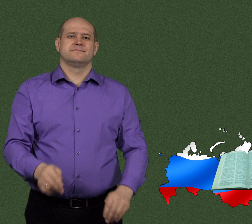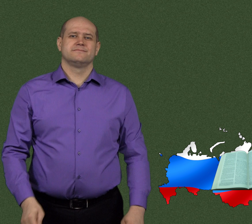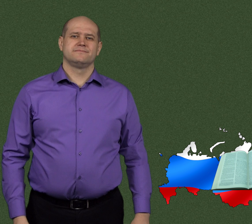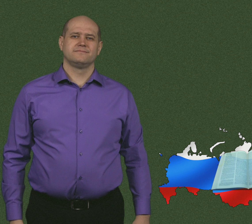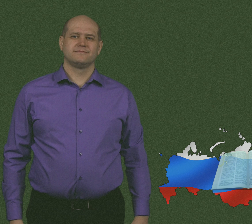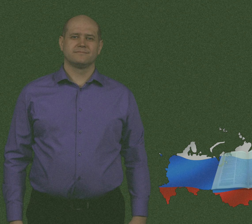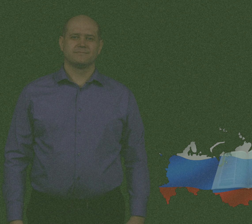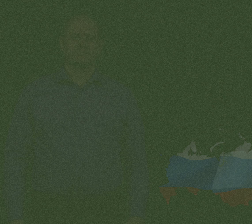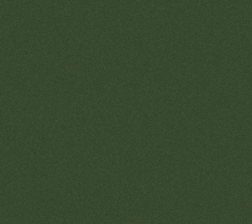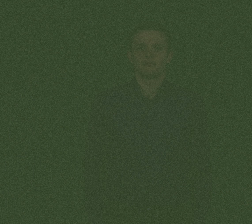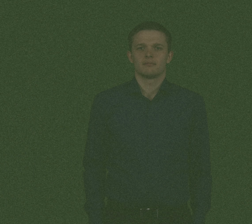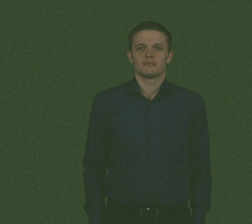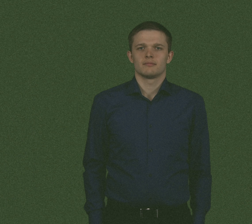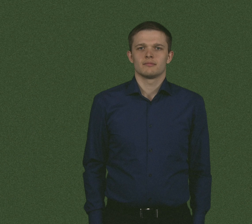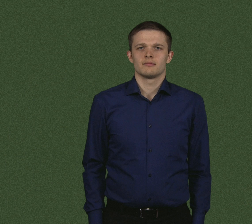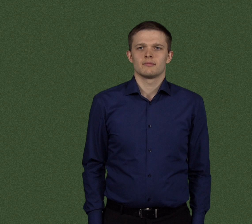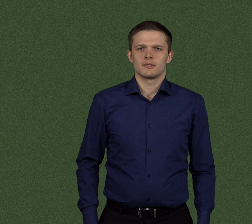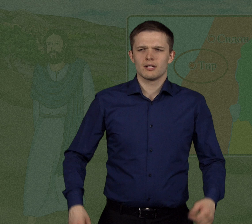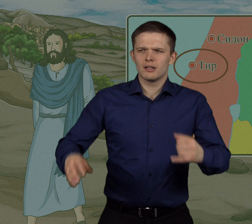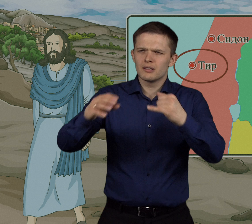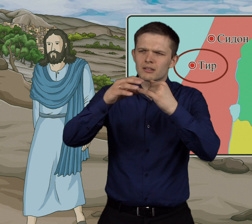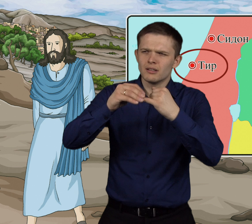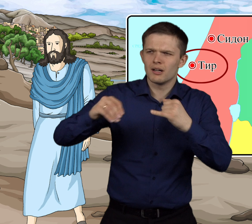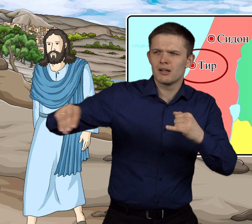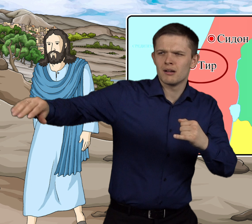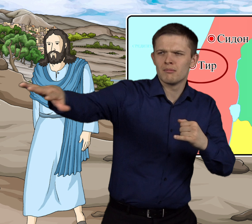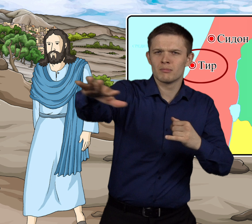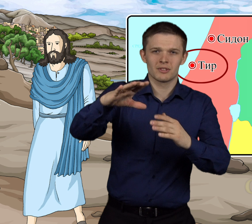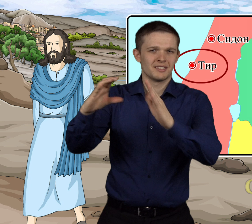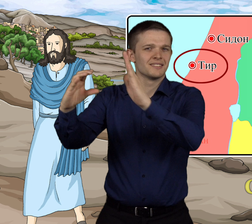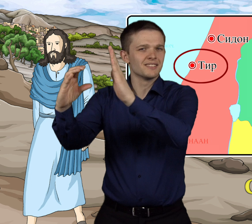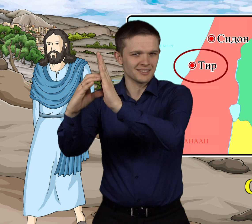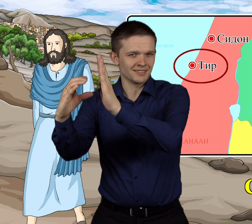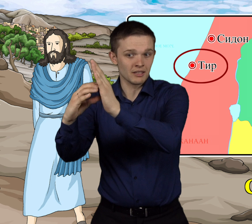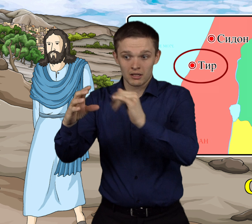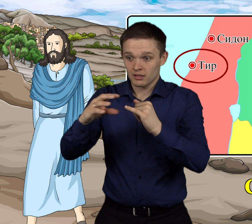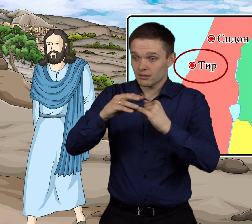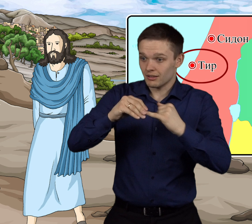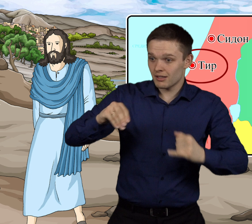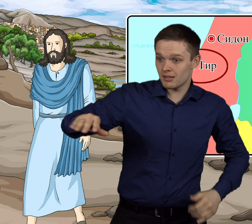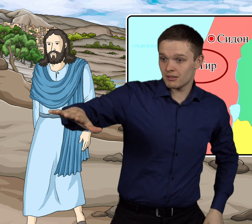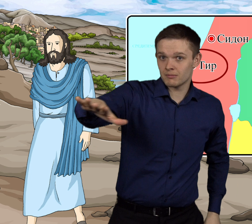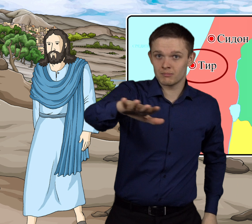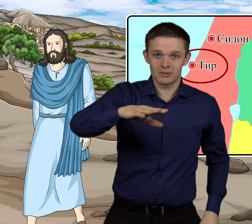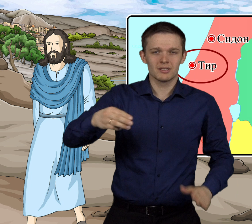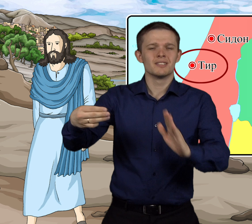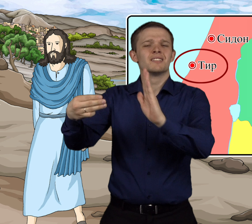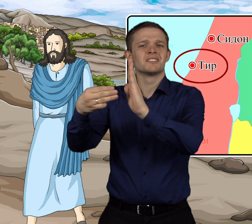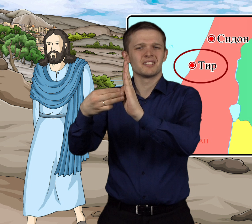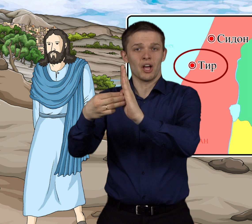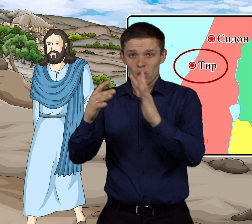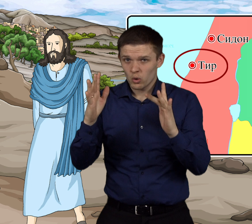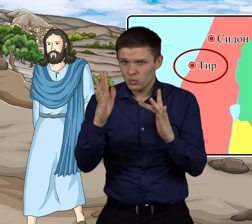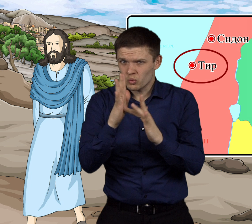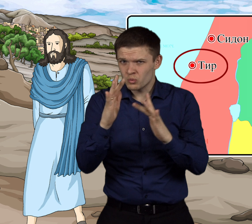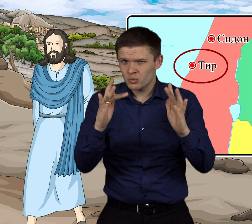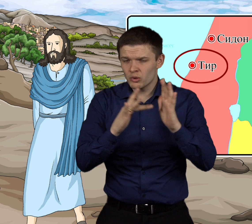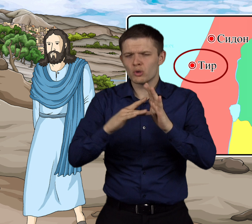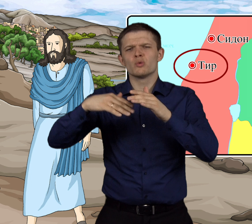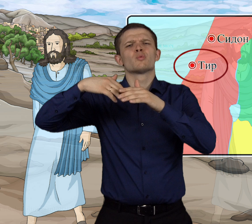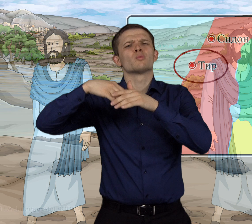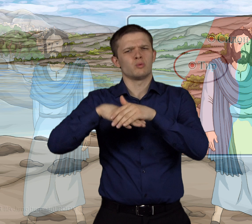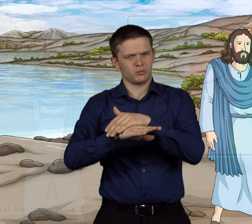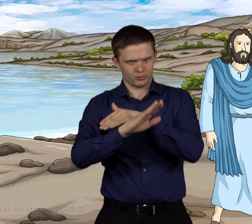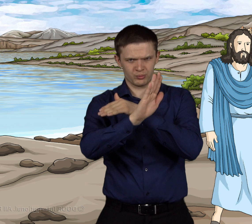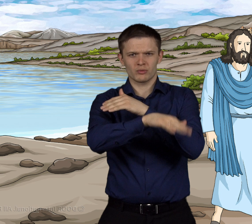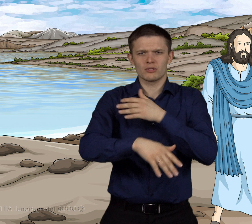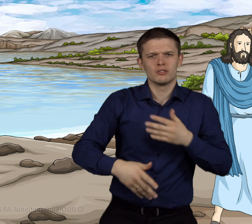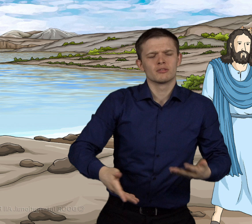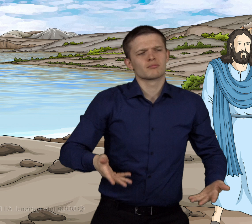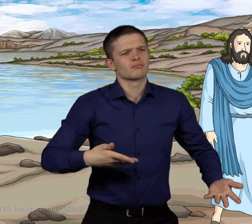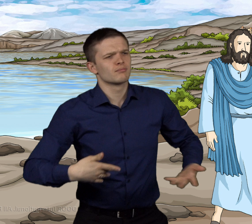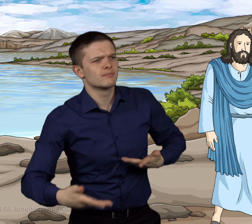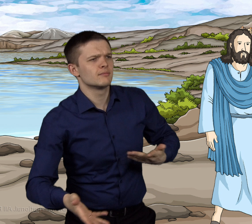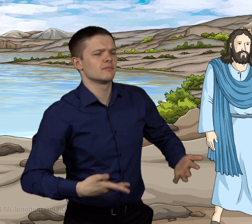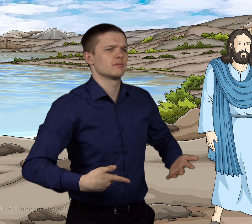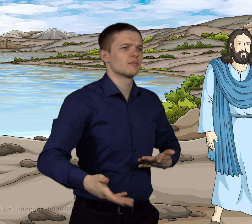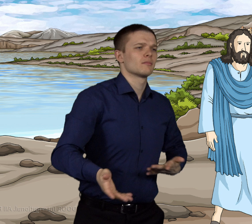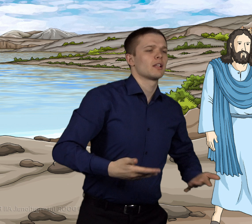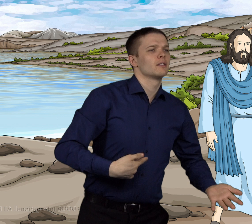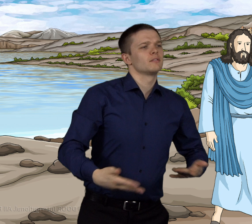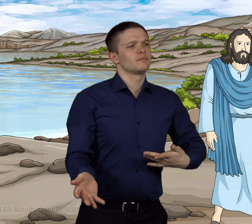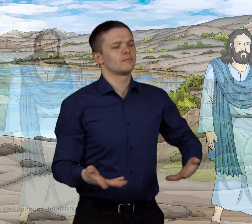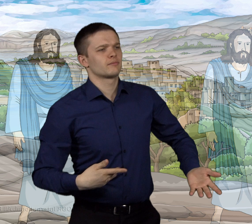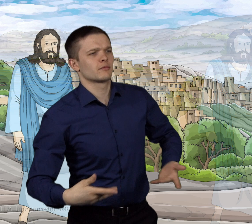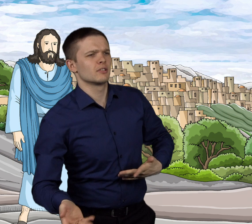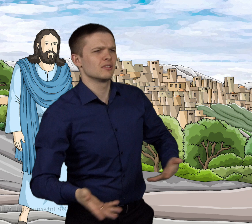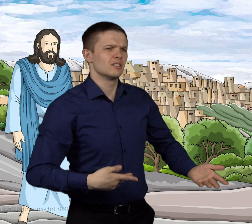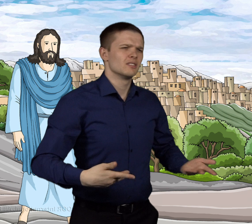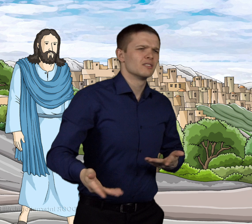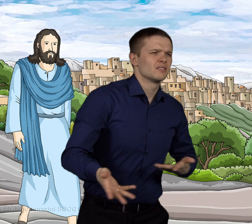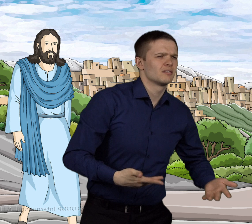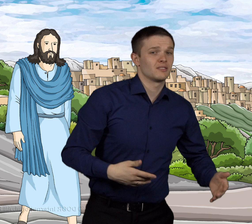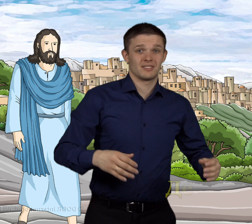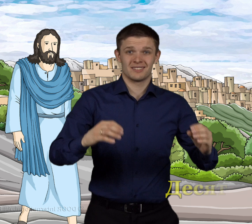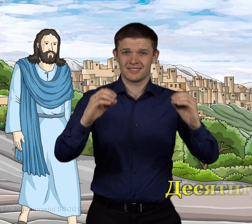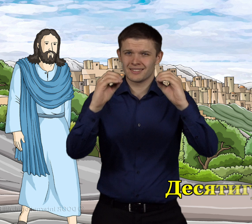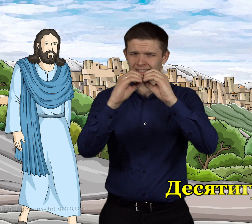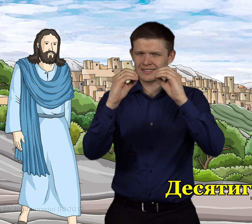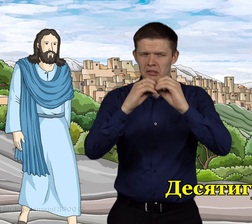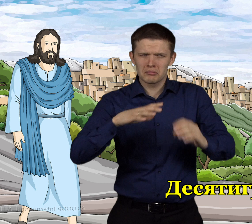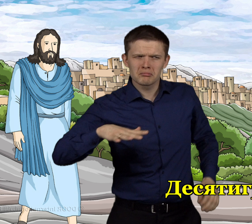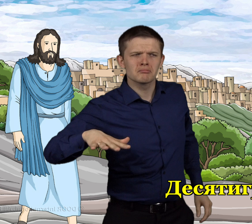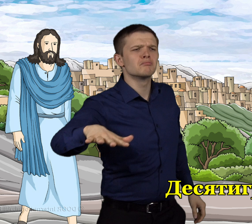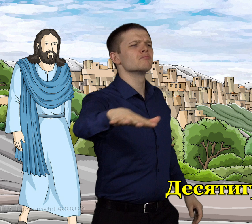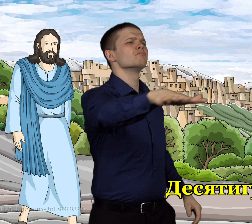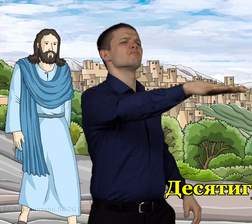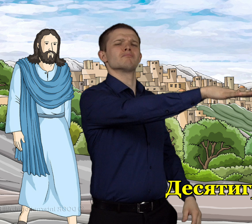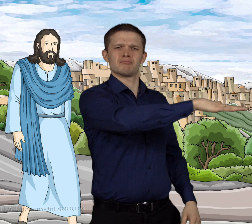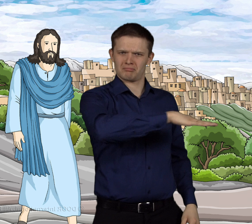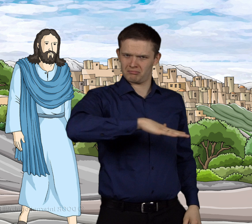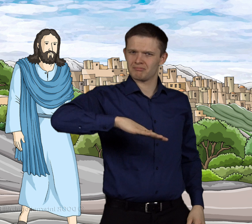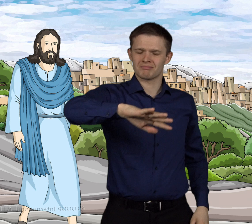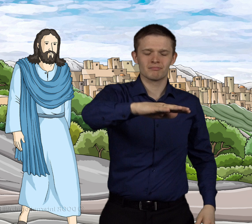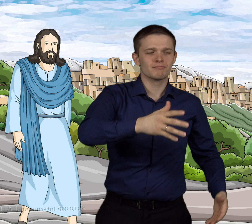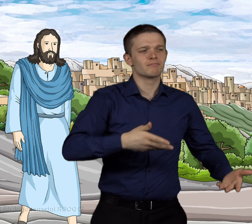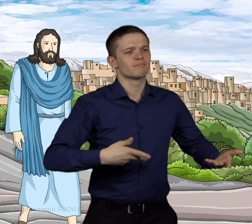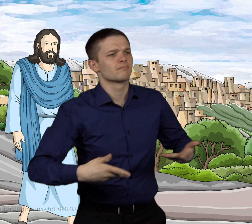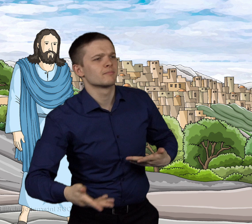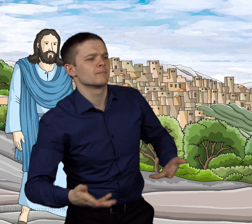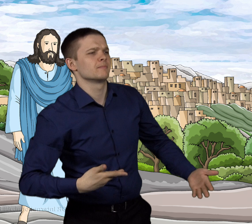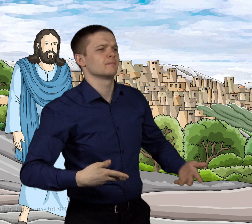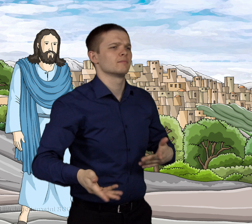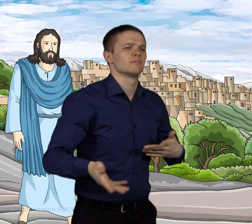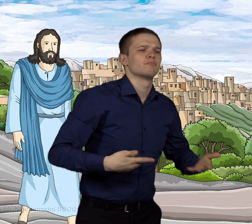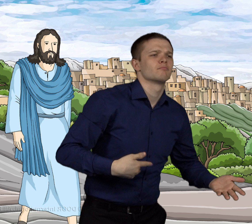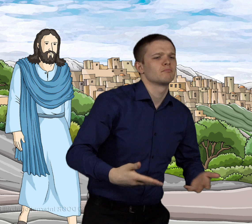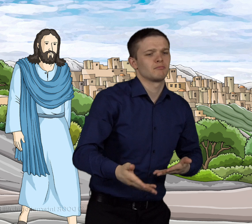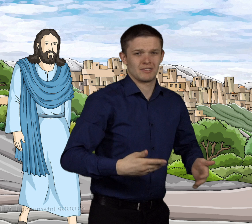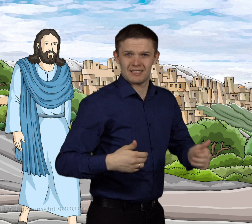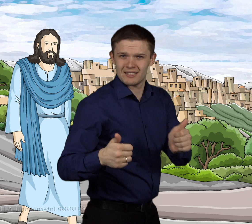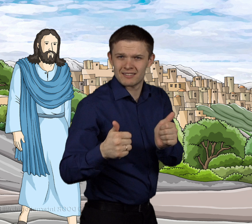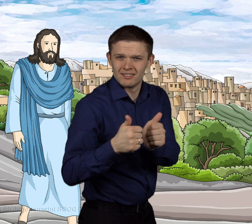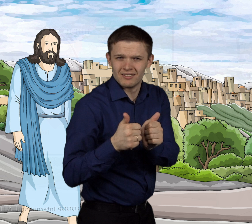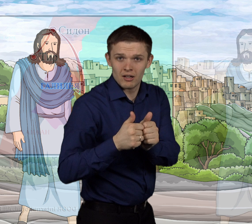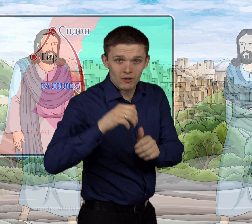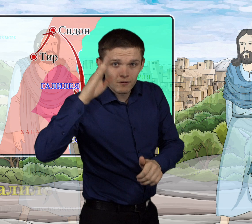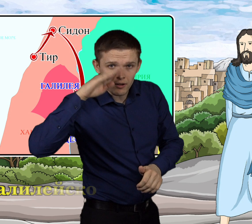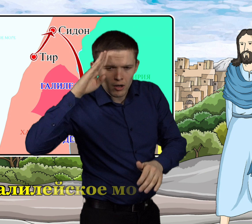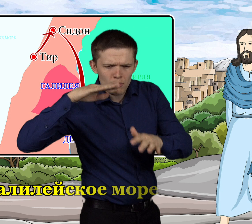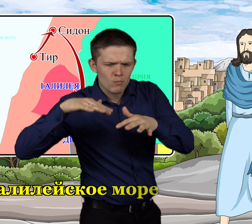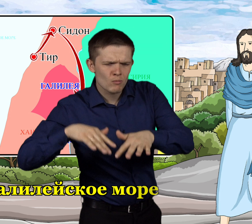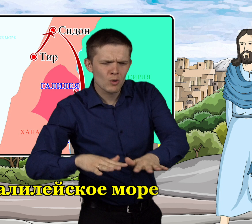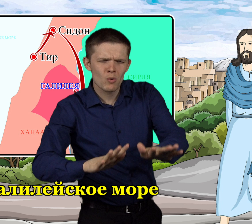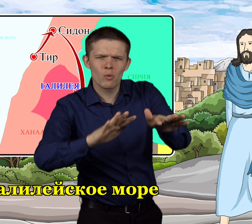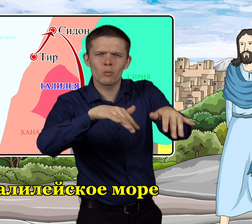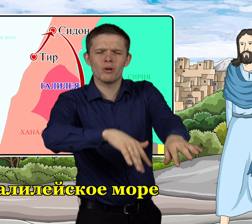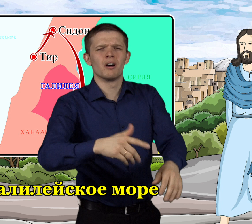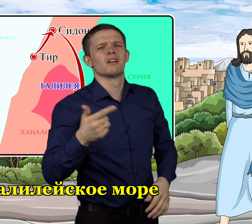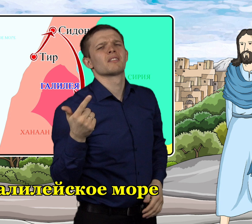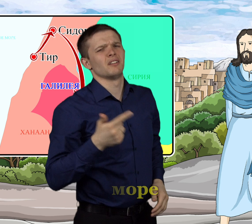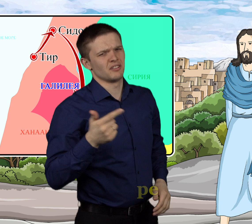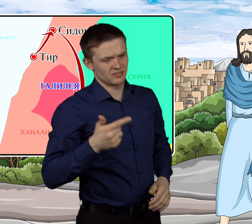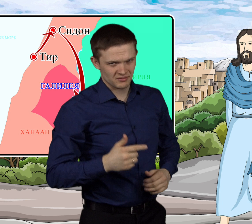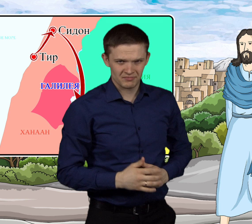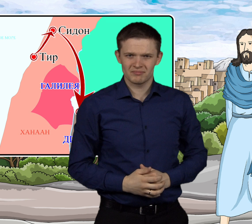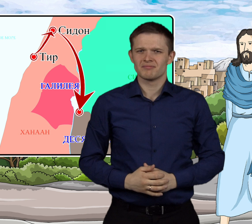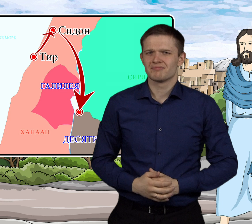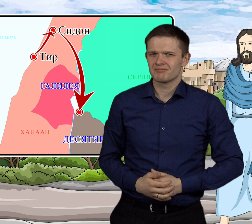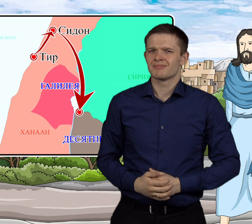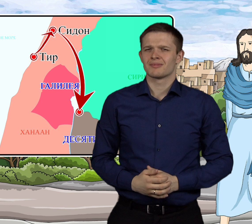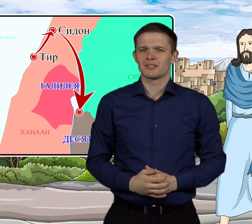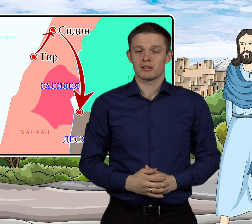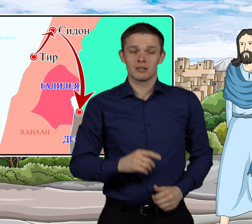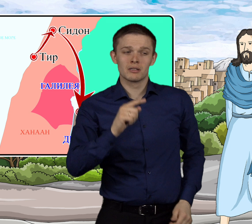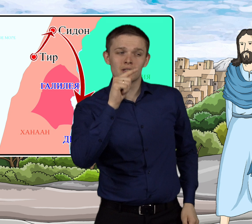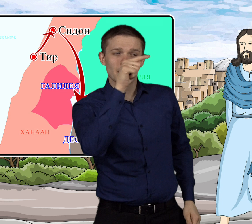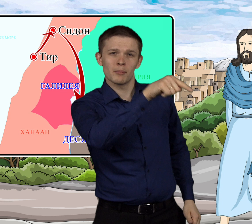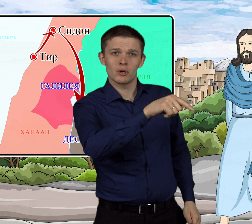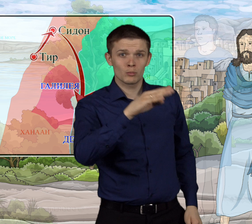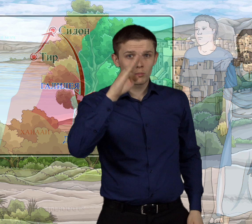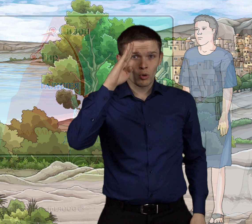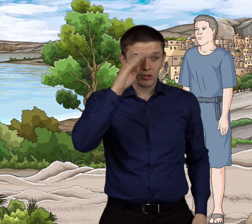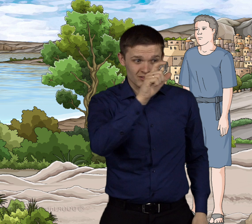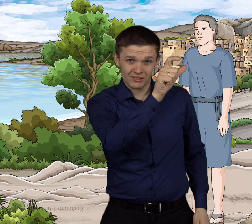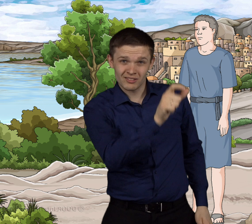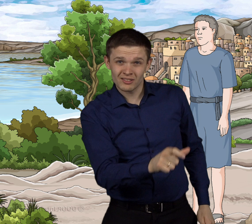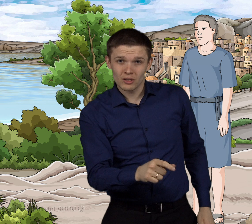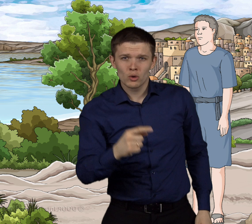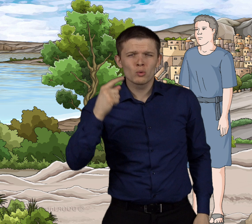Then Jesus left the region of Tyre and went through Sidon to the Sea of Galilee and into the region of the Decapolis.